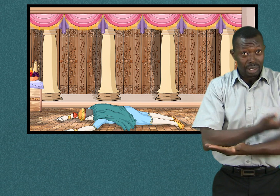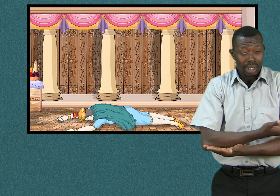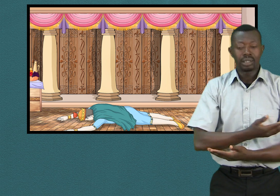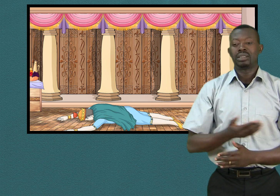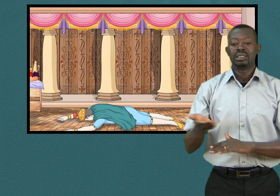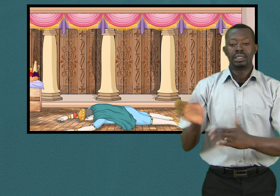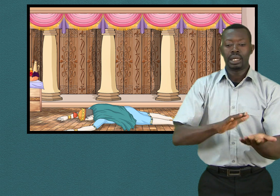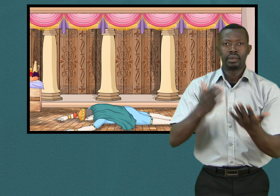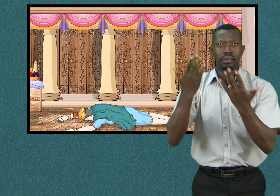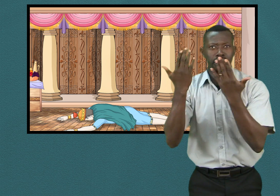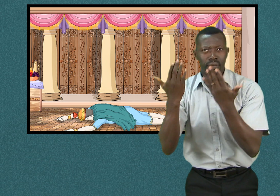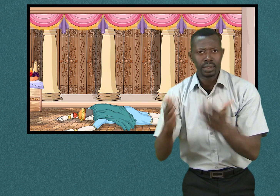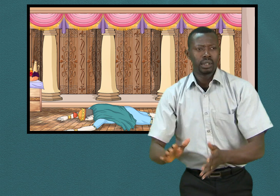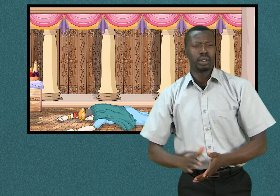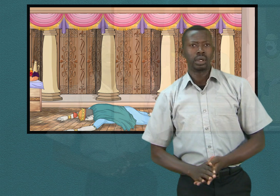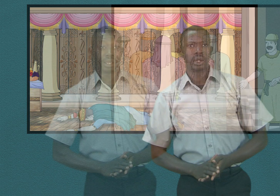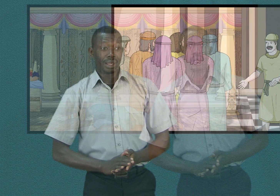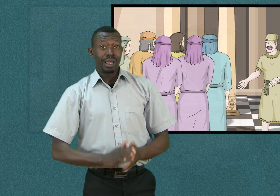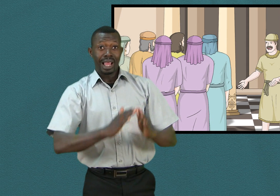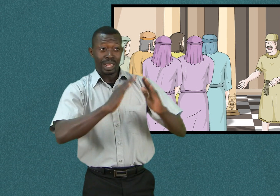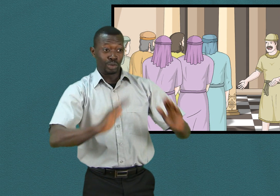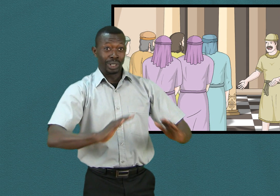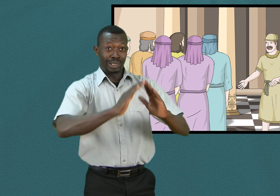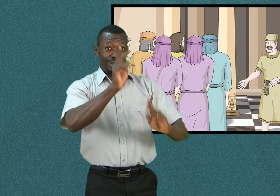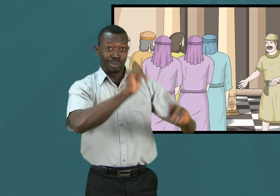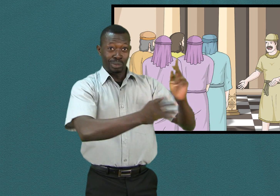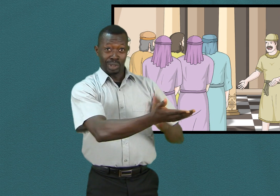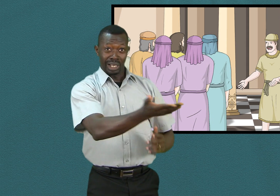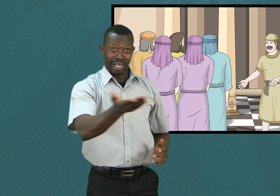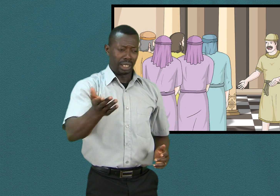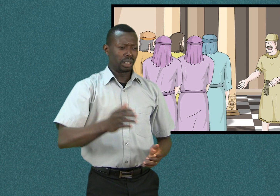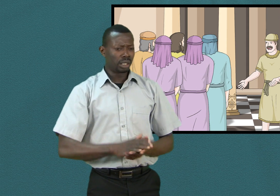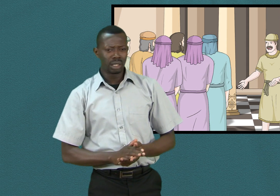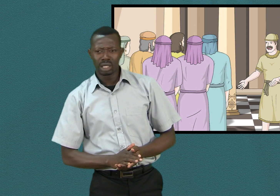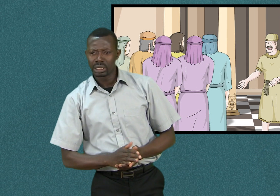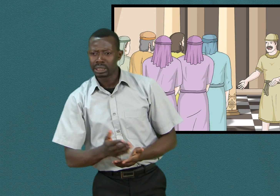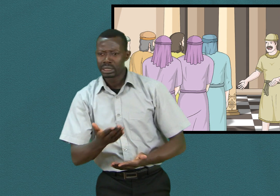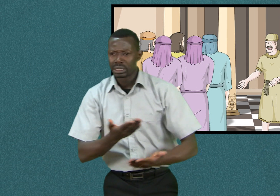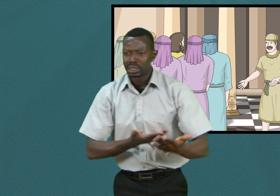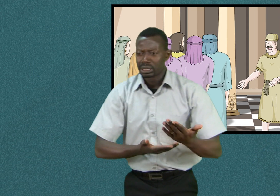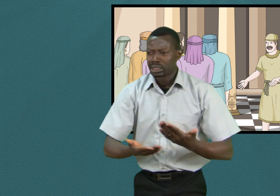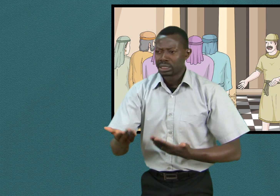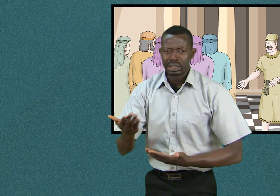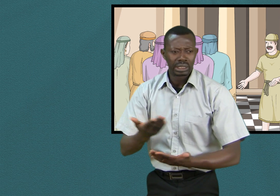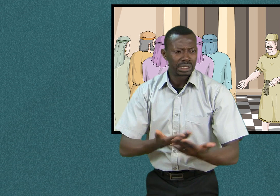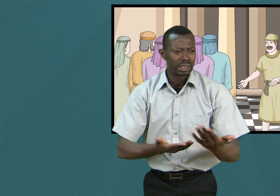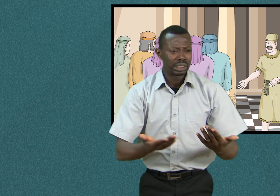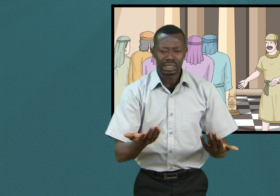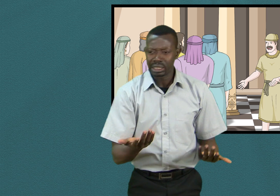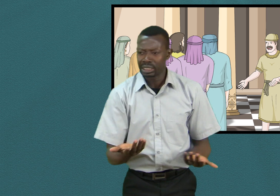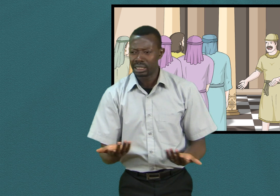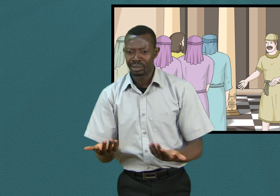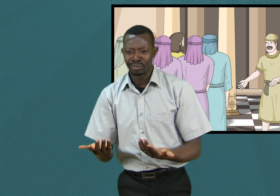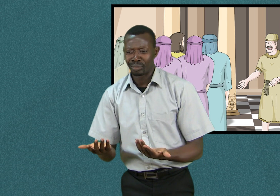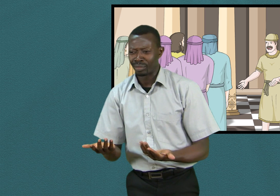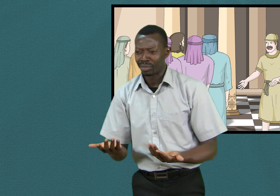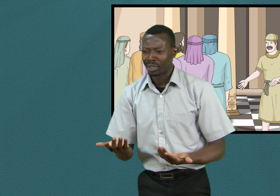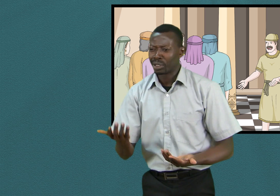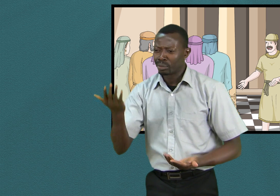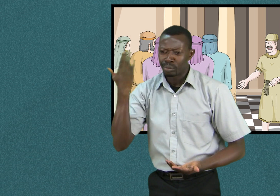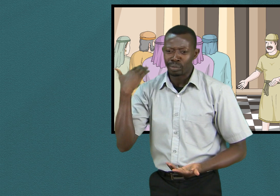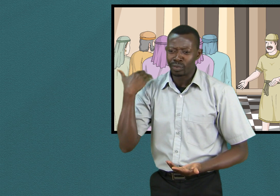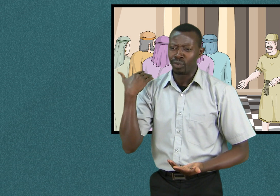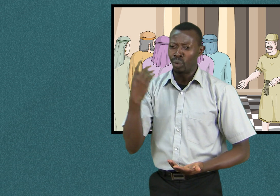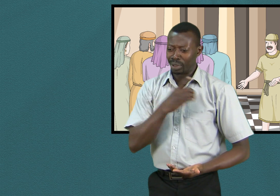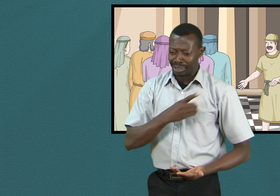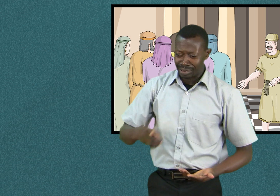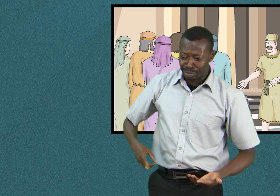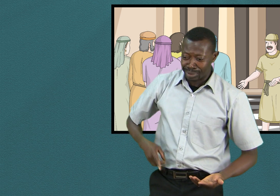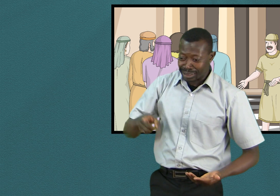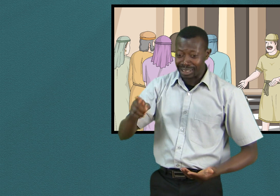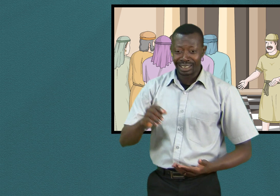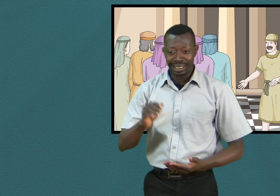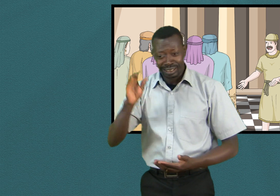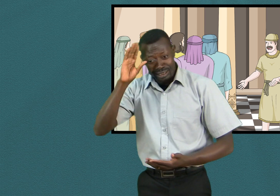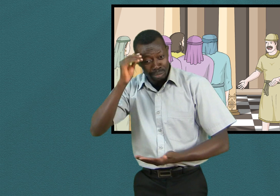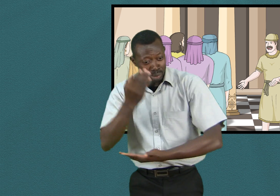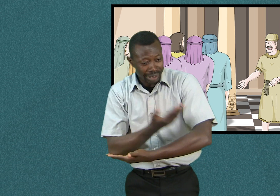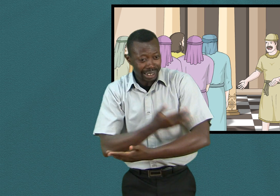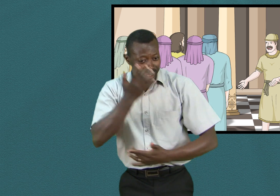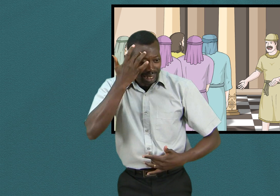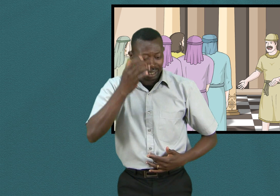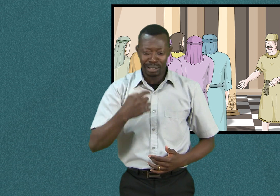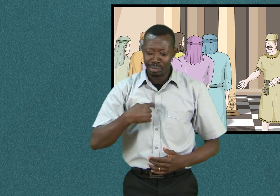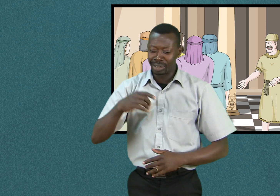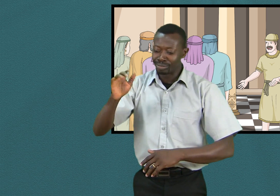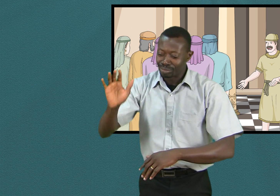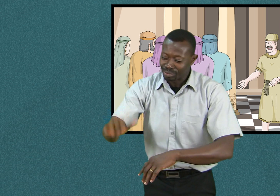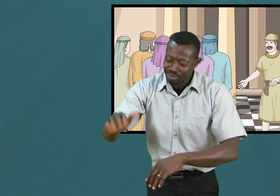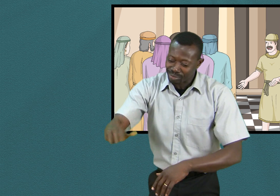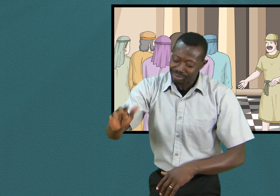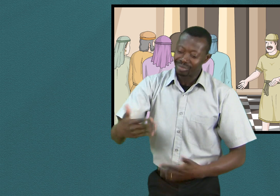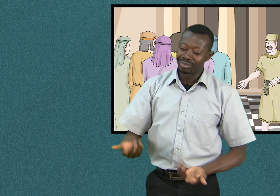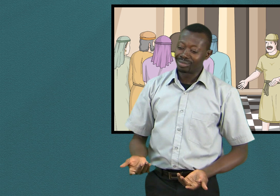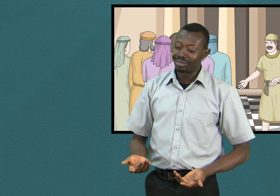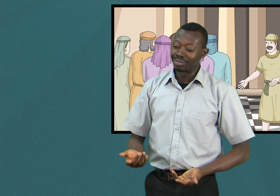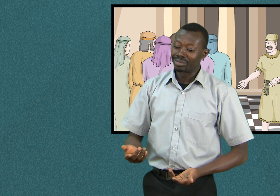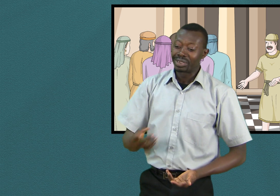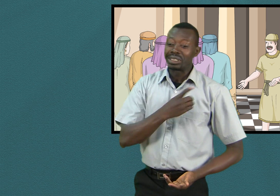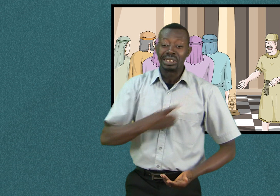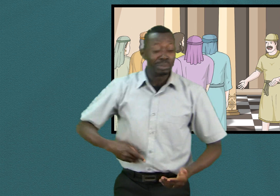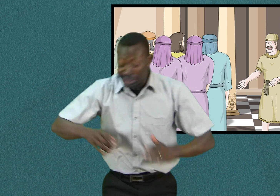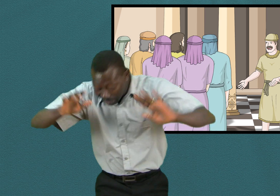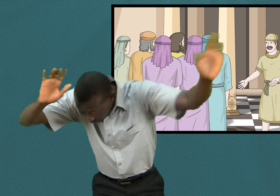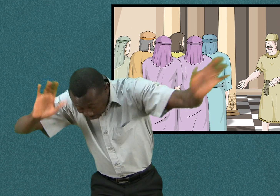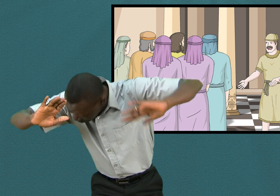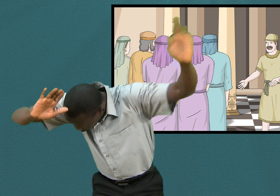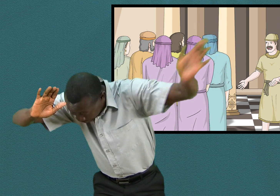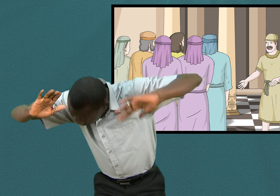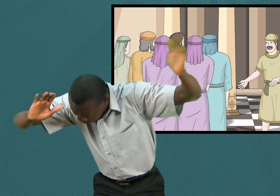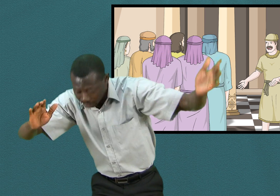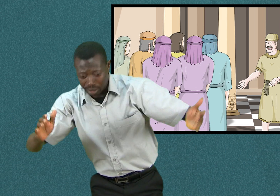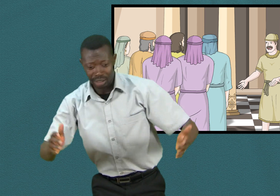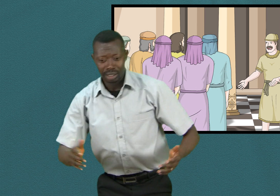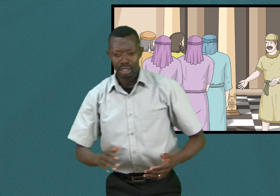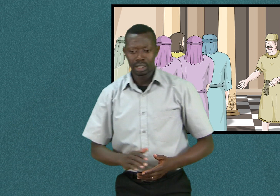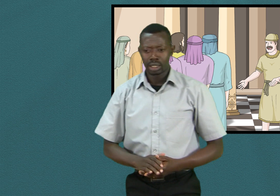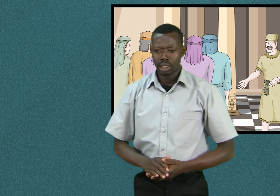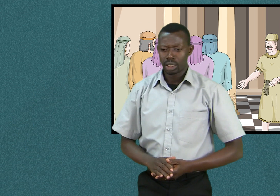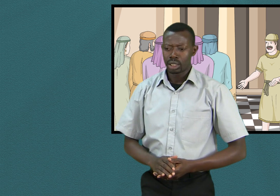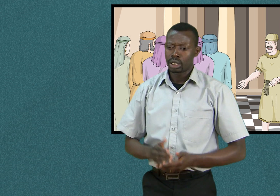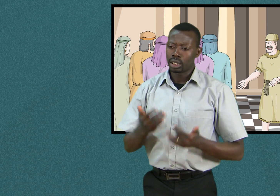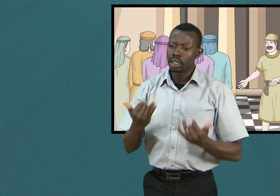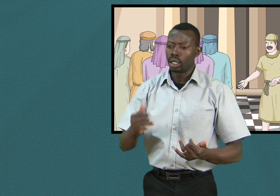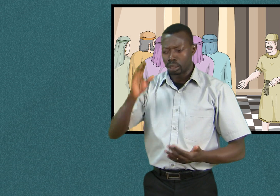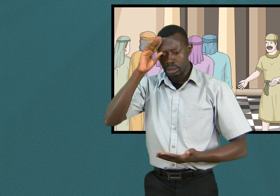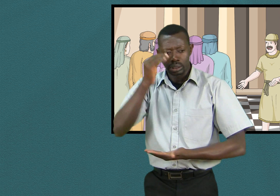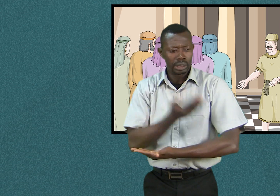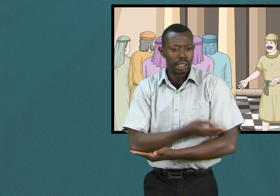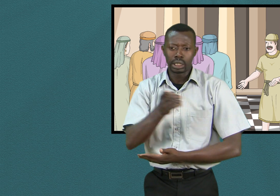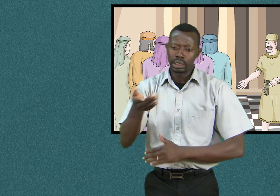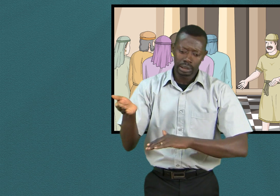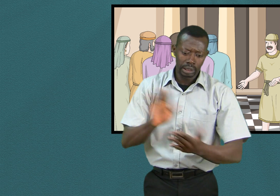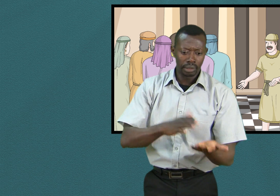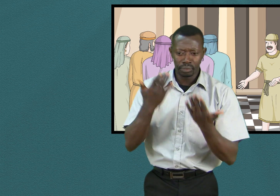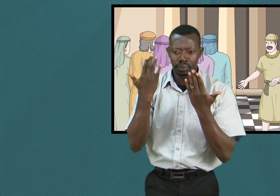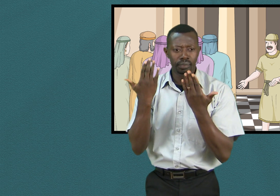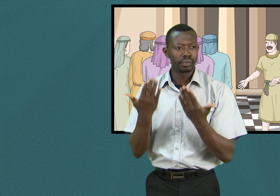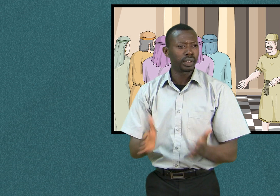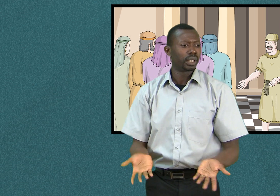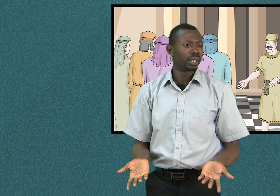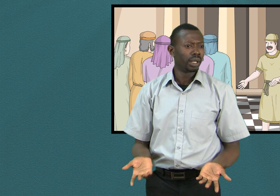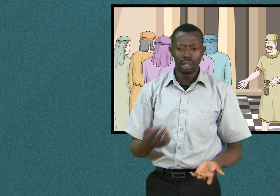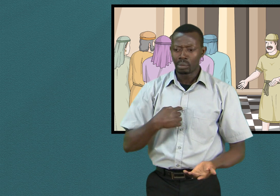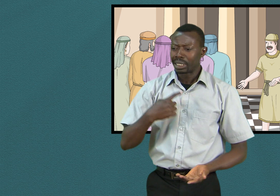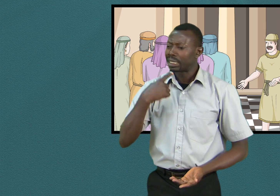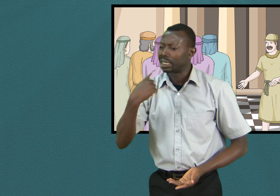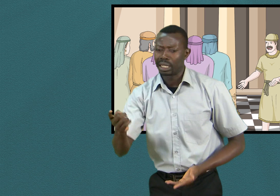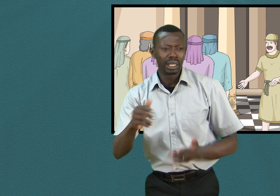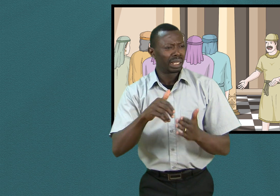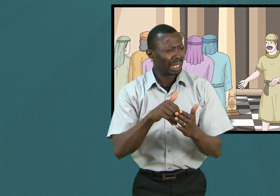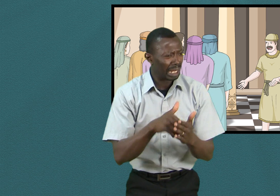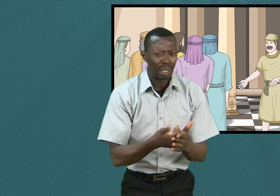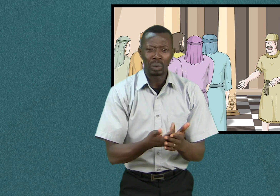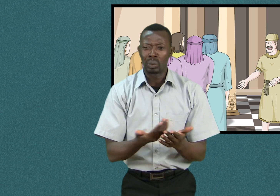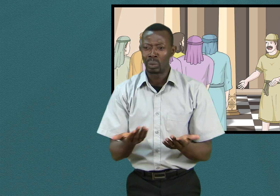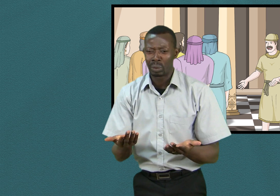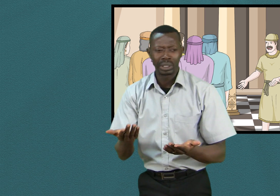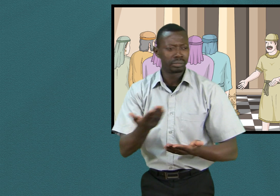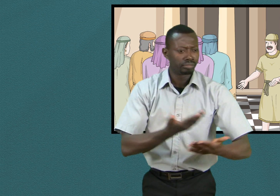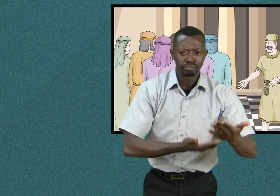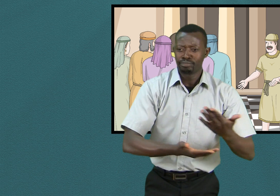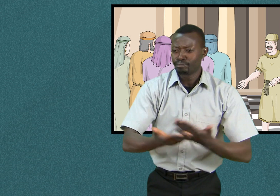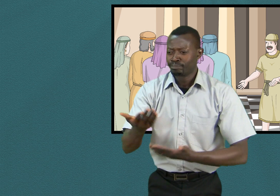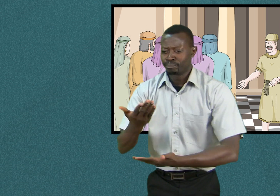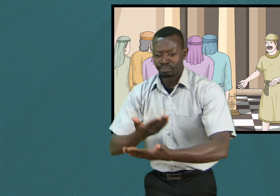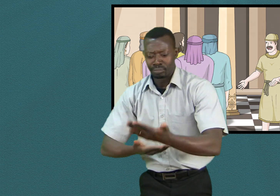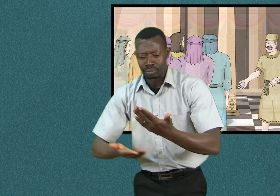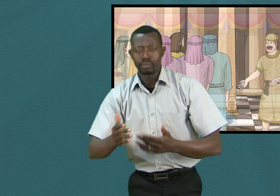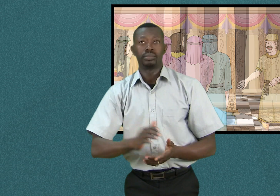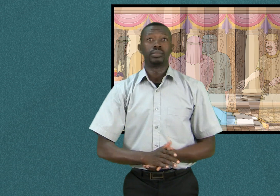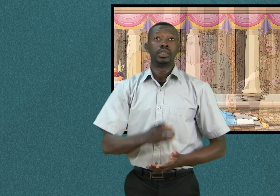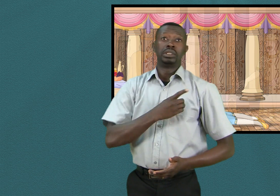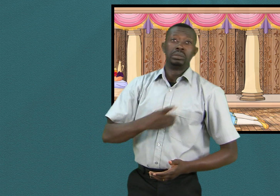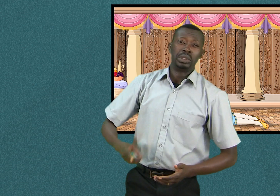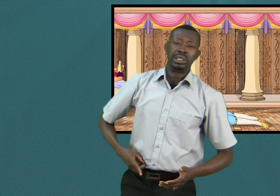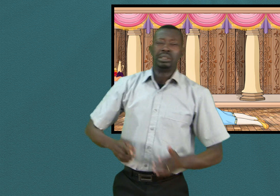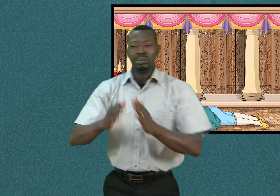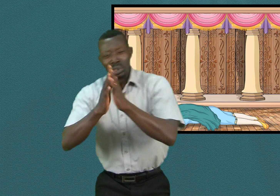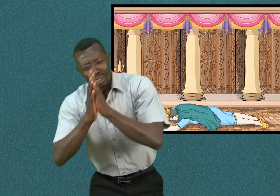But David’s servants were afraid to tell him that the child was dead, for they said, “Look, while the child was alive, we spoke to him, and he would not listen to us.